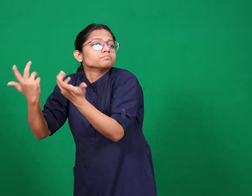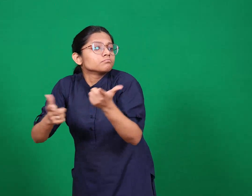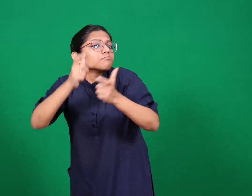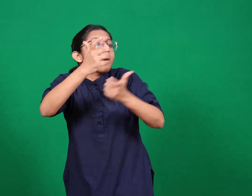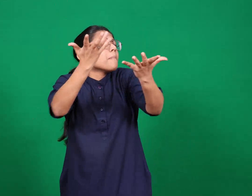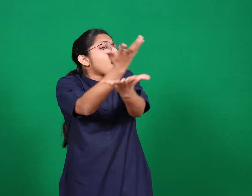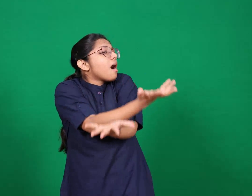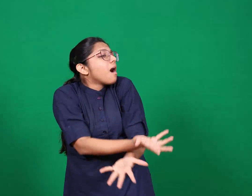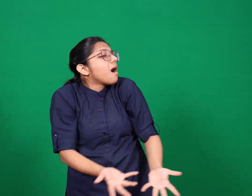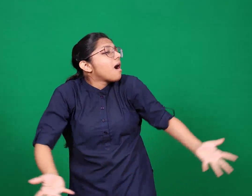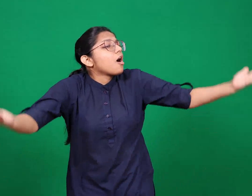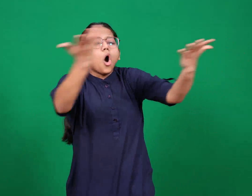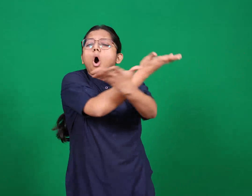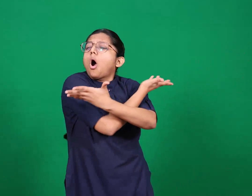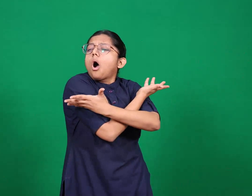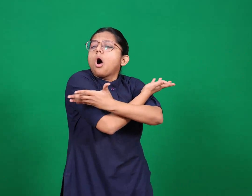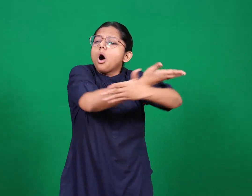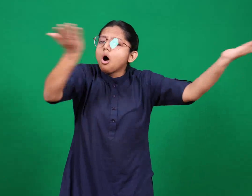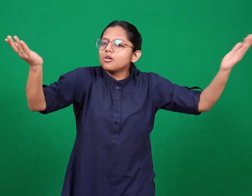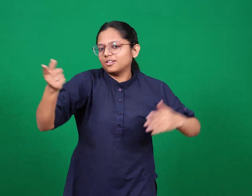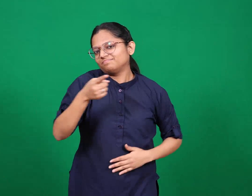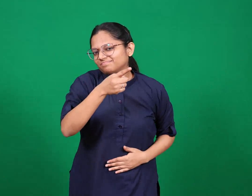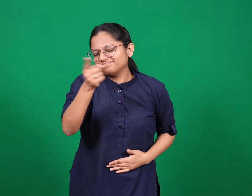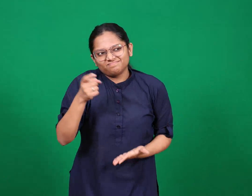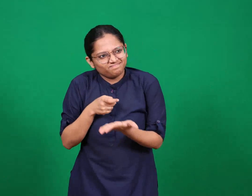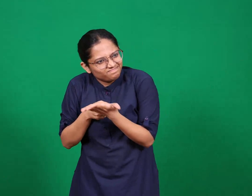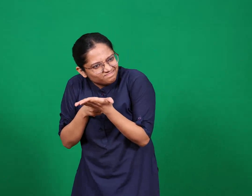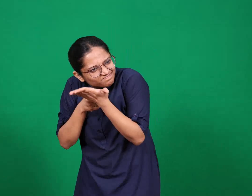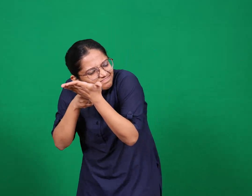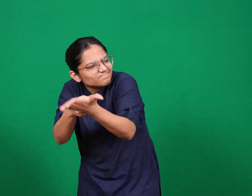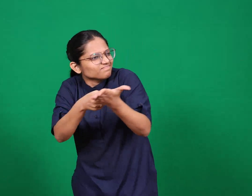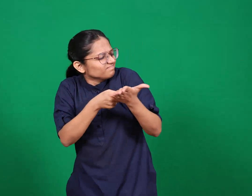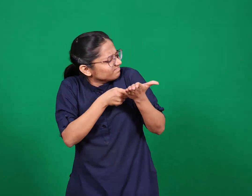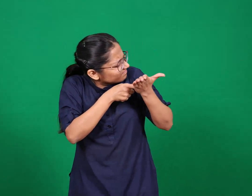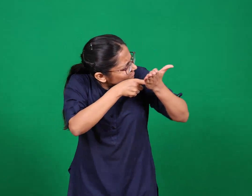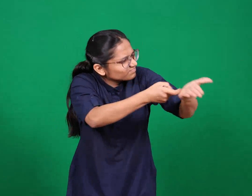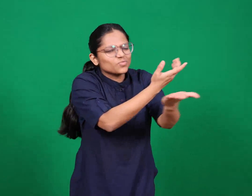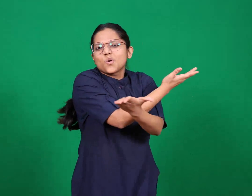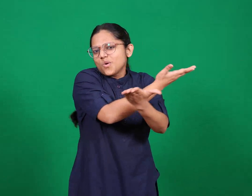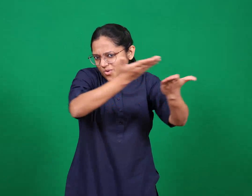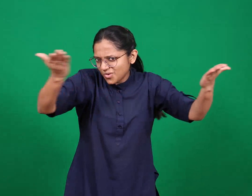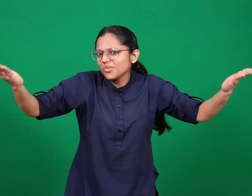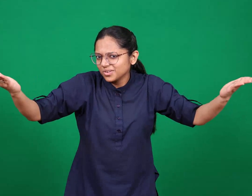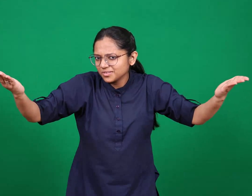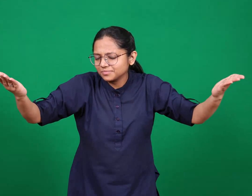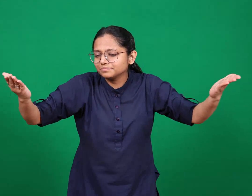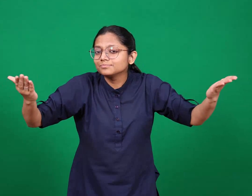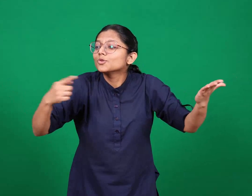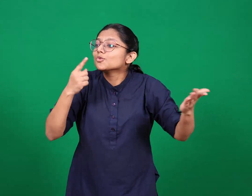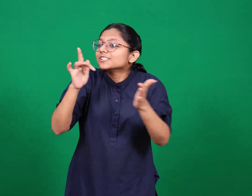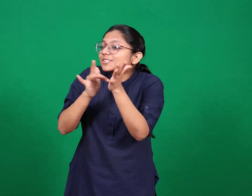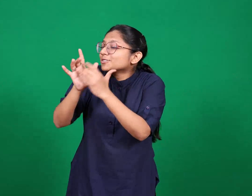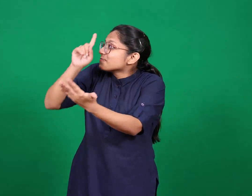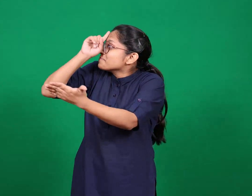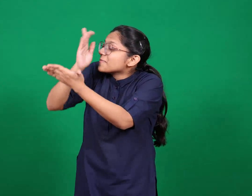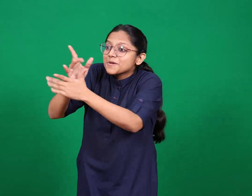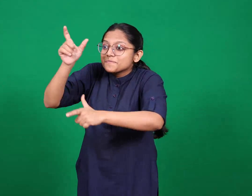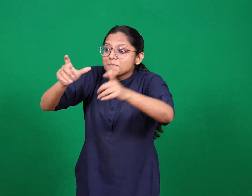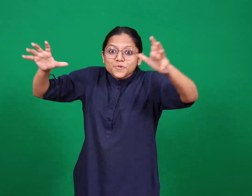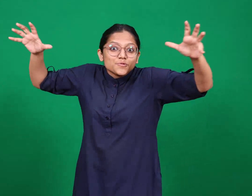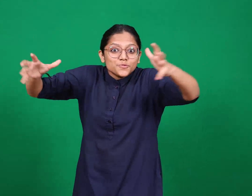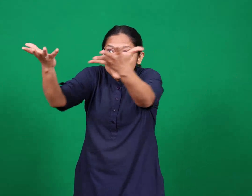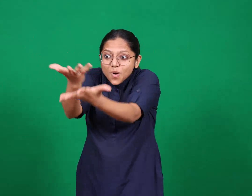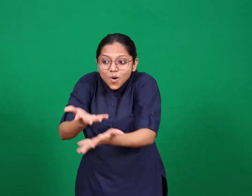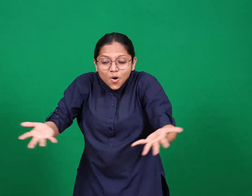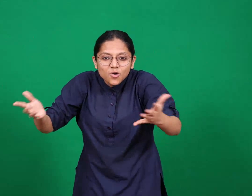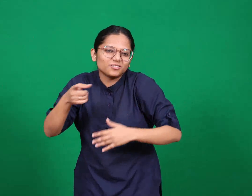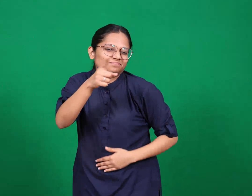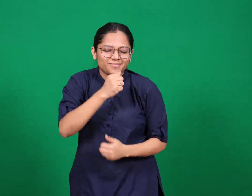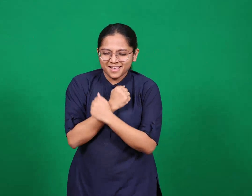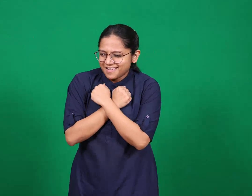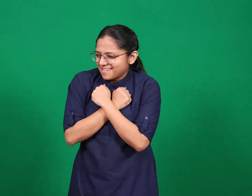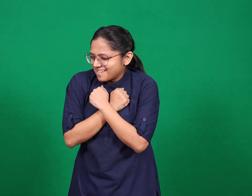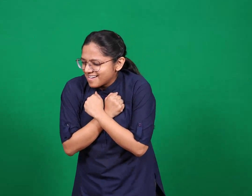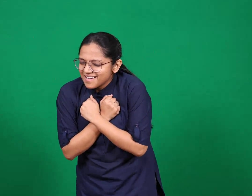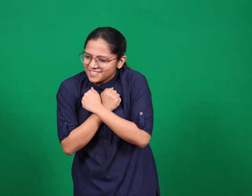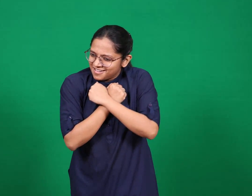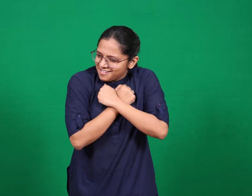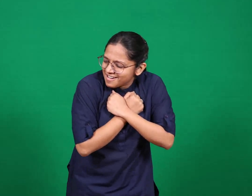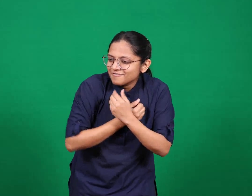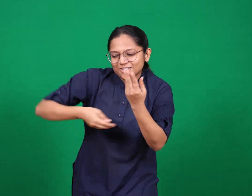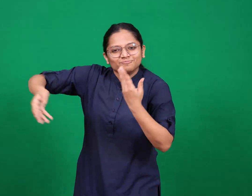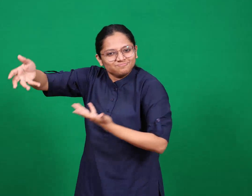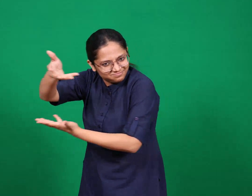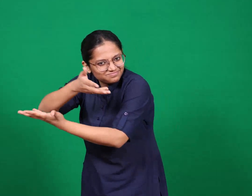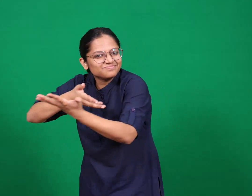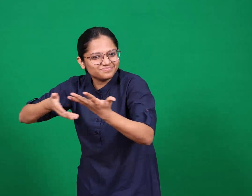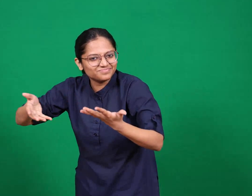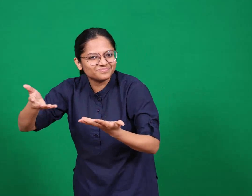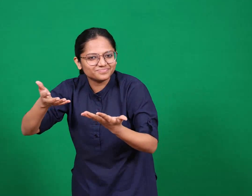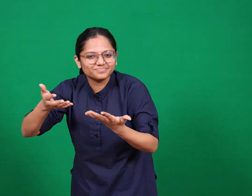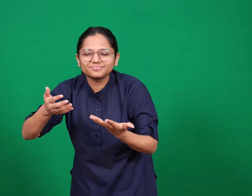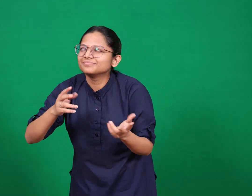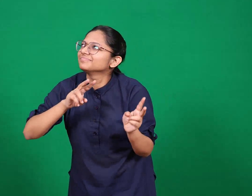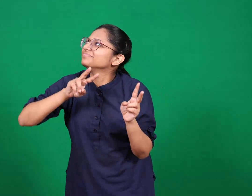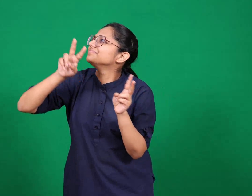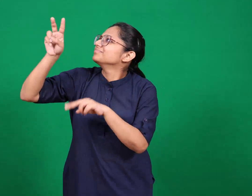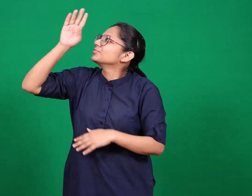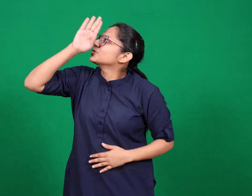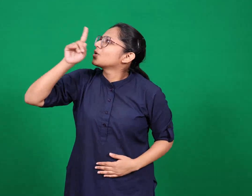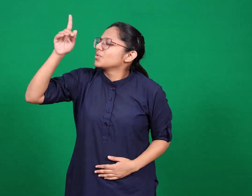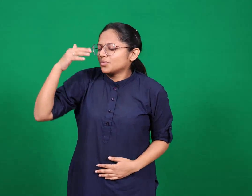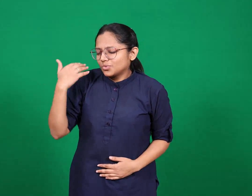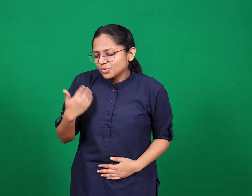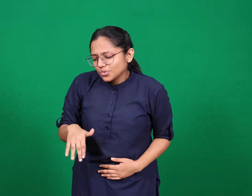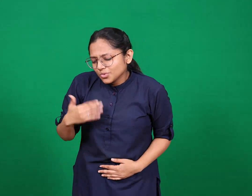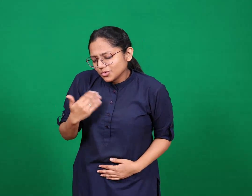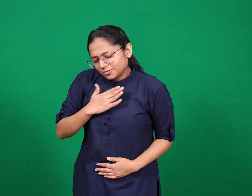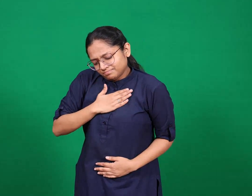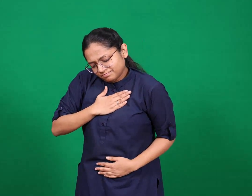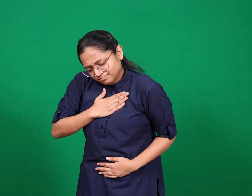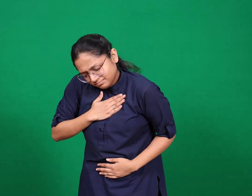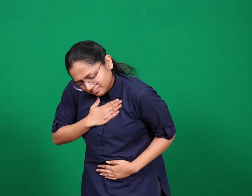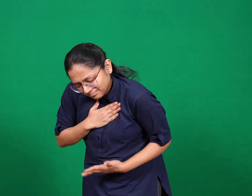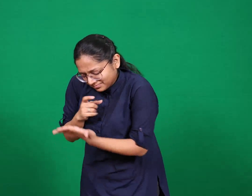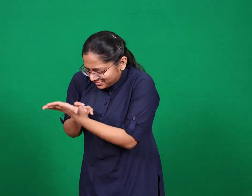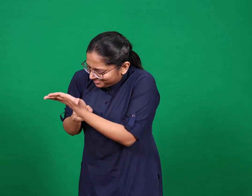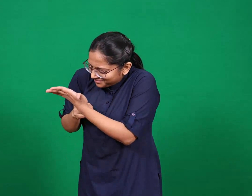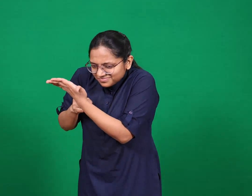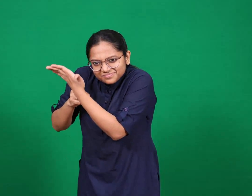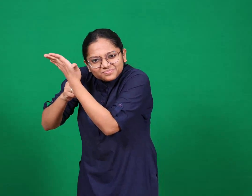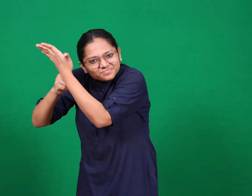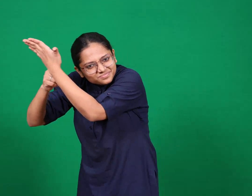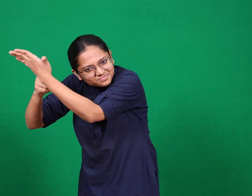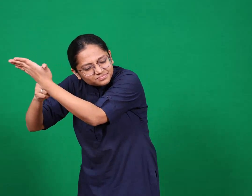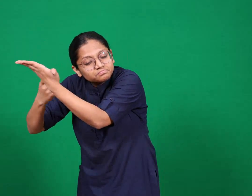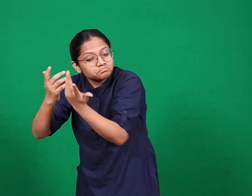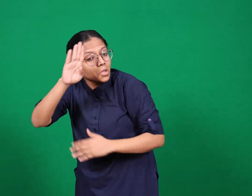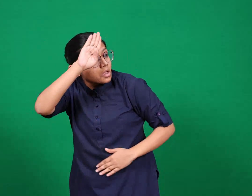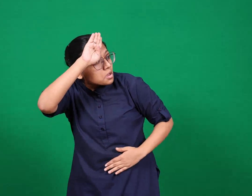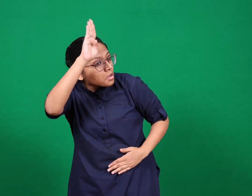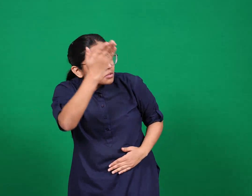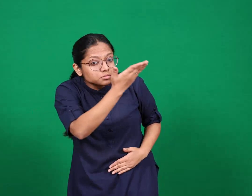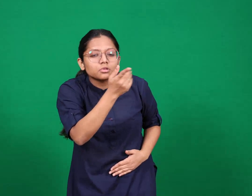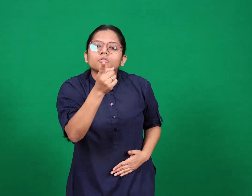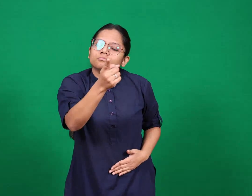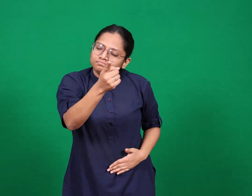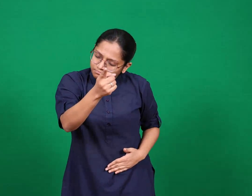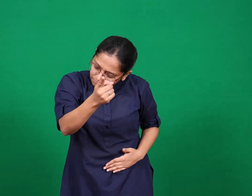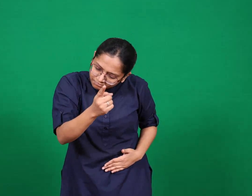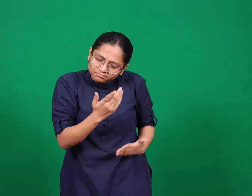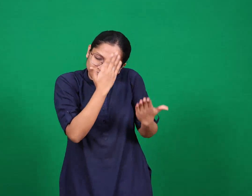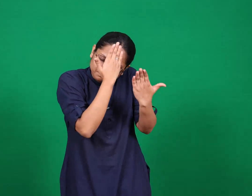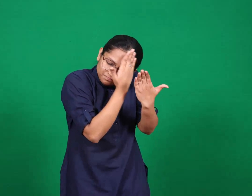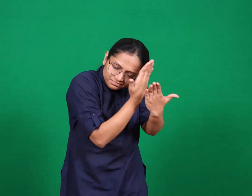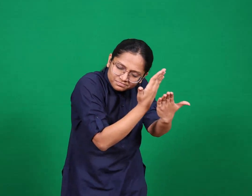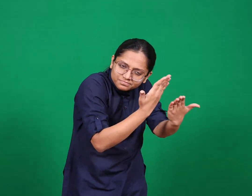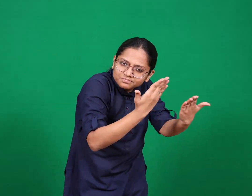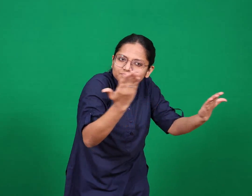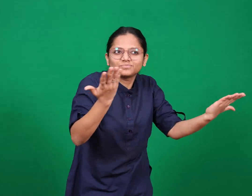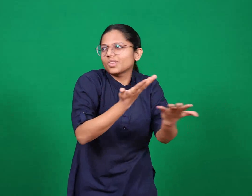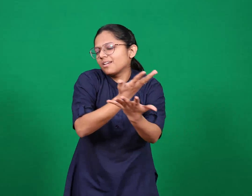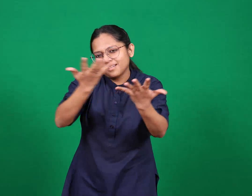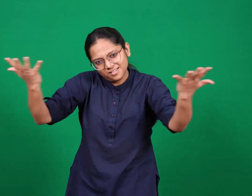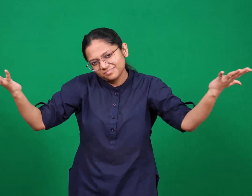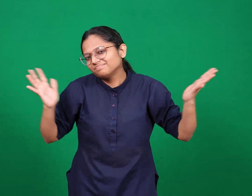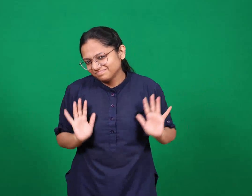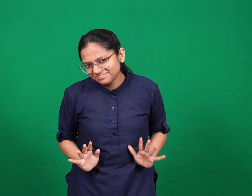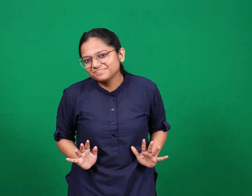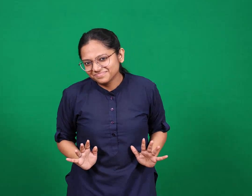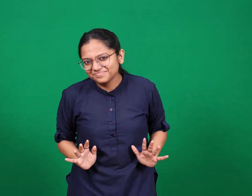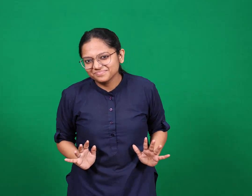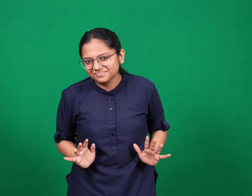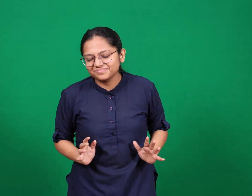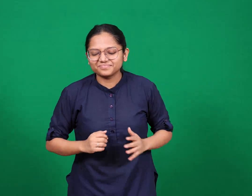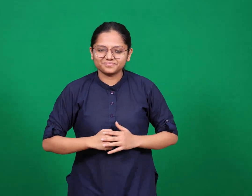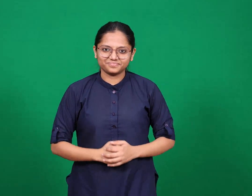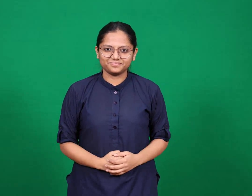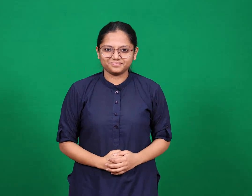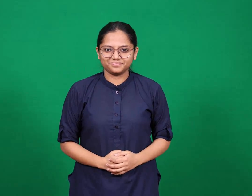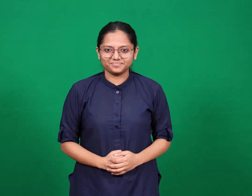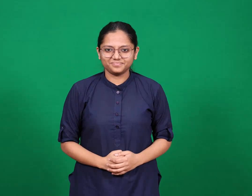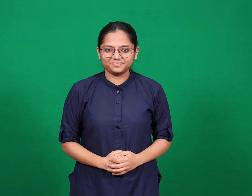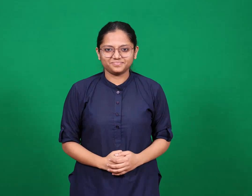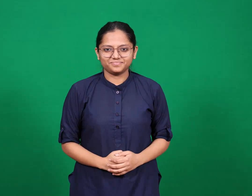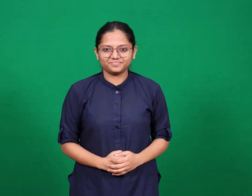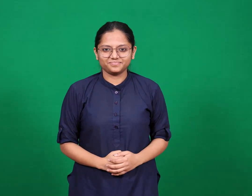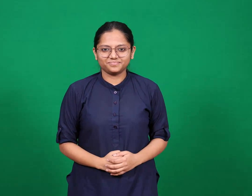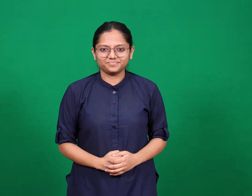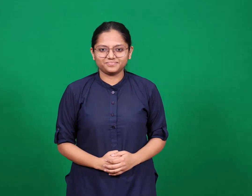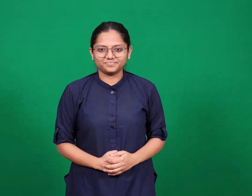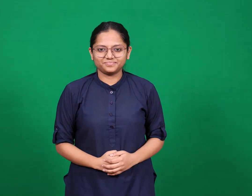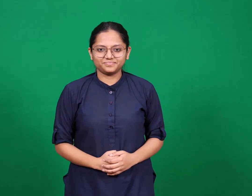Treat everyone with high regard: Love the brotherhood of believers, fear God, honor the king.